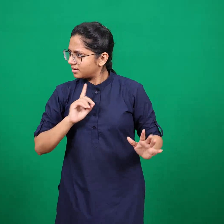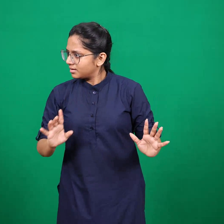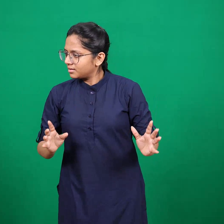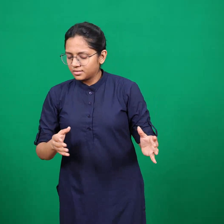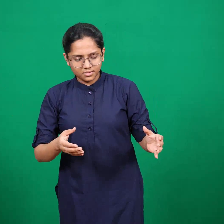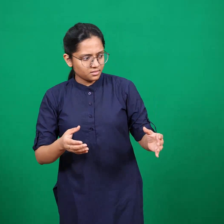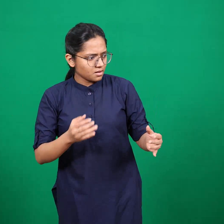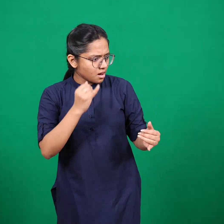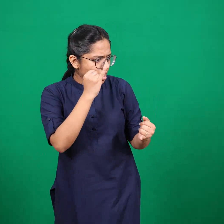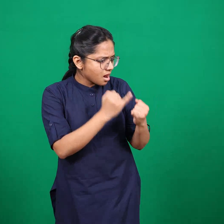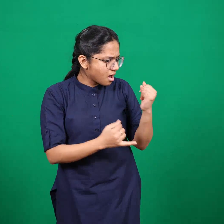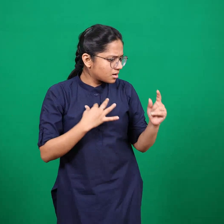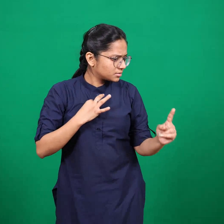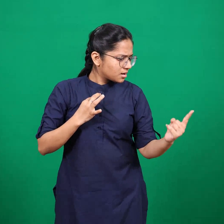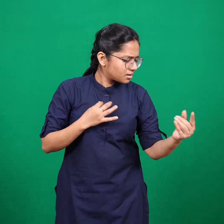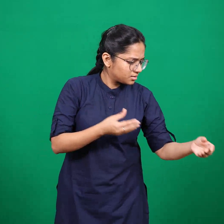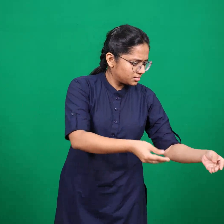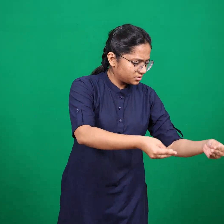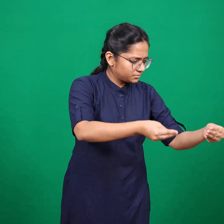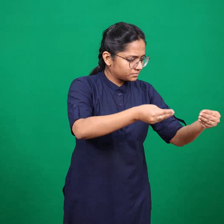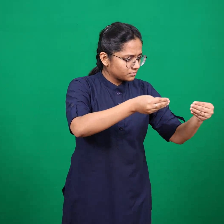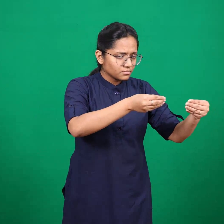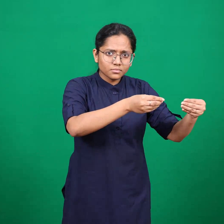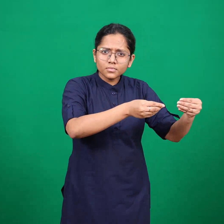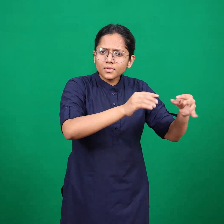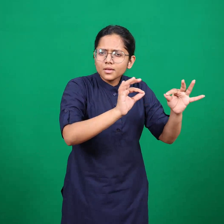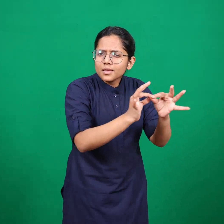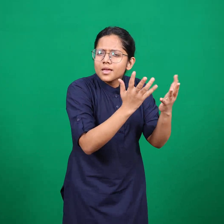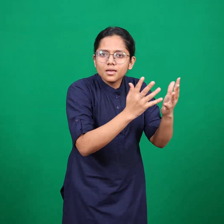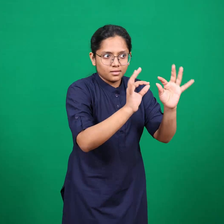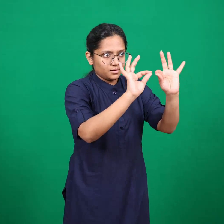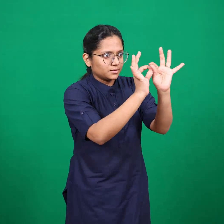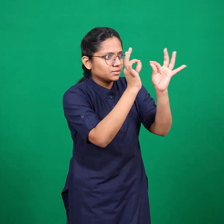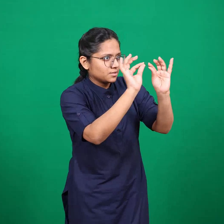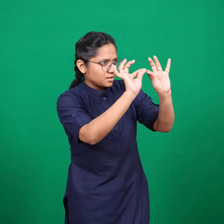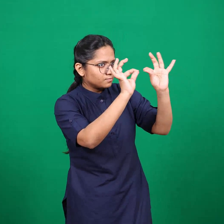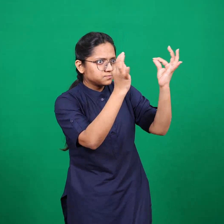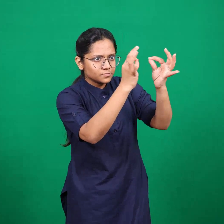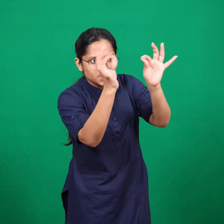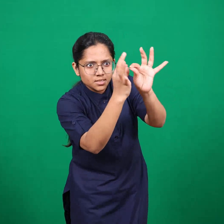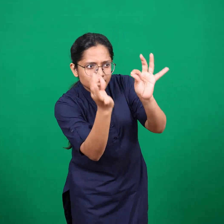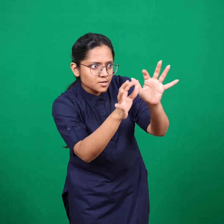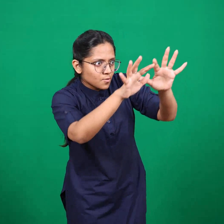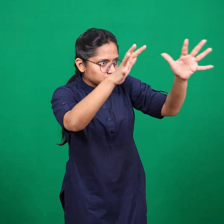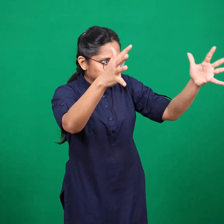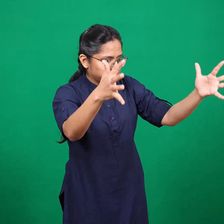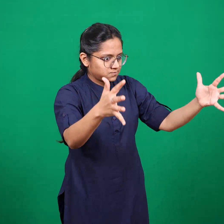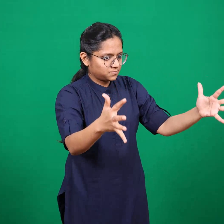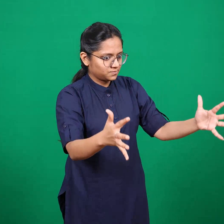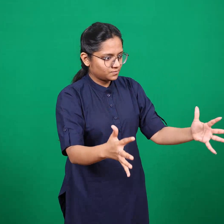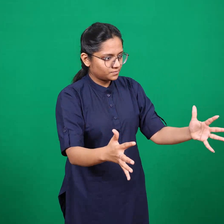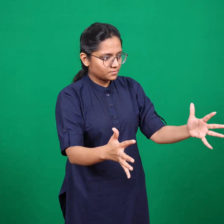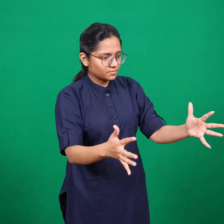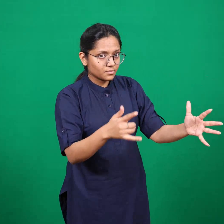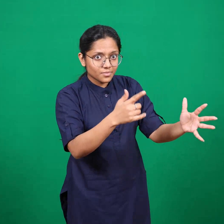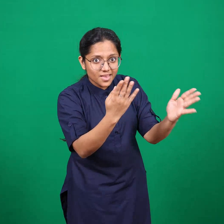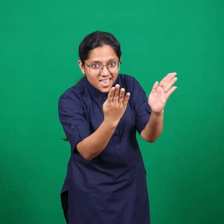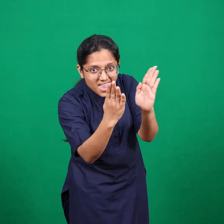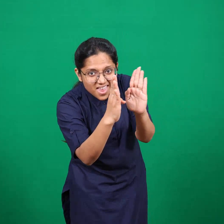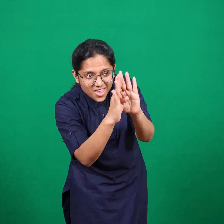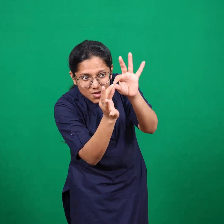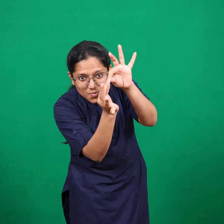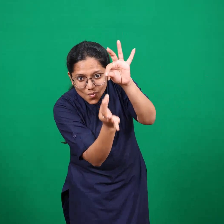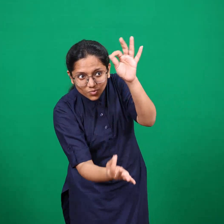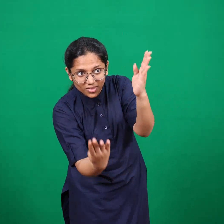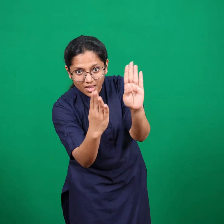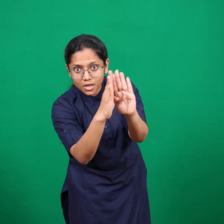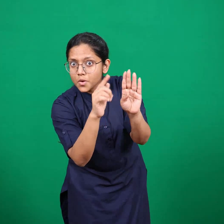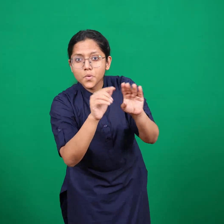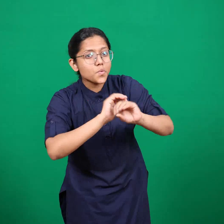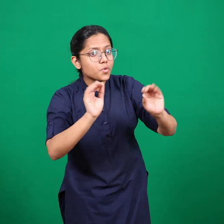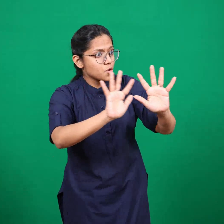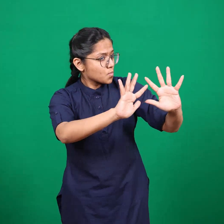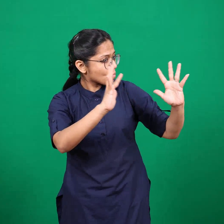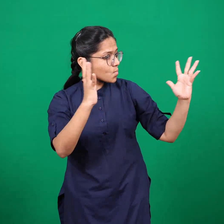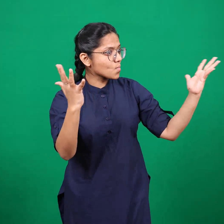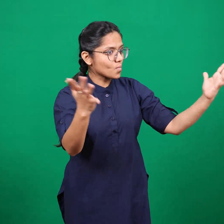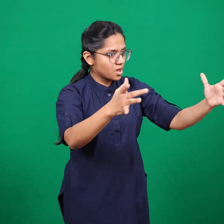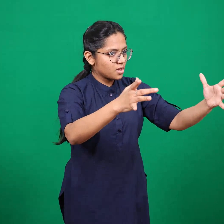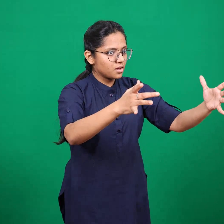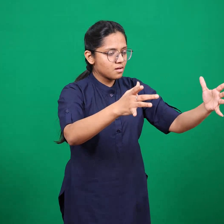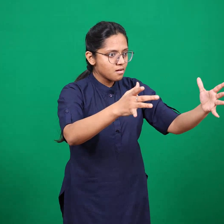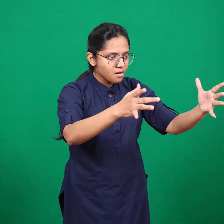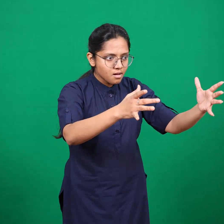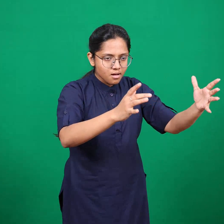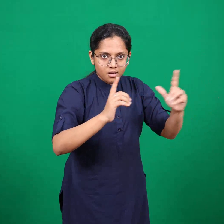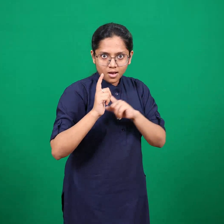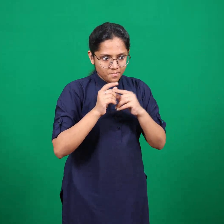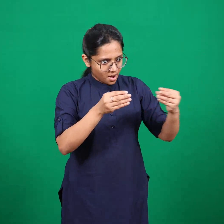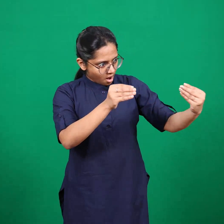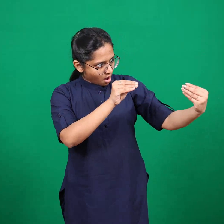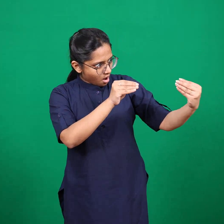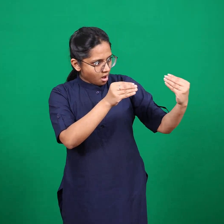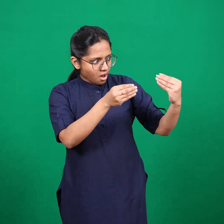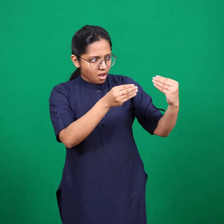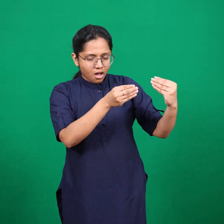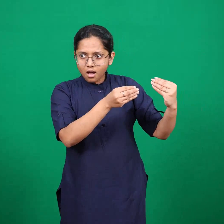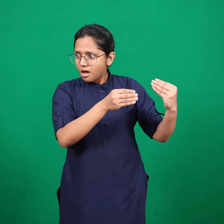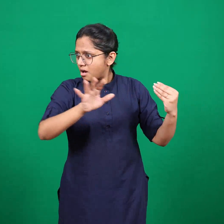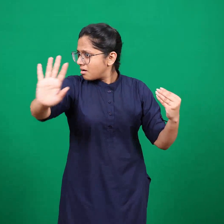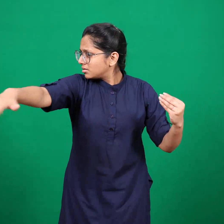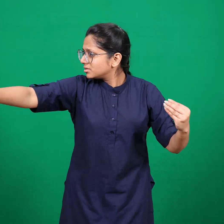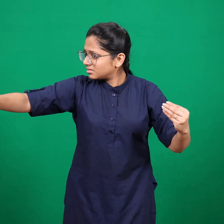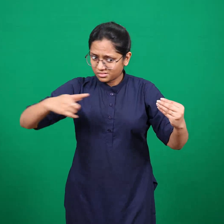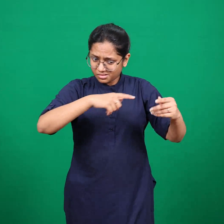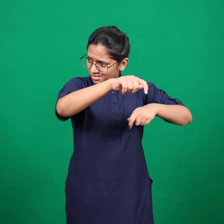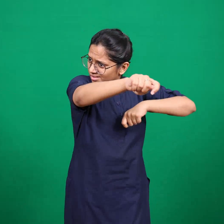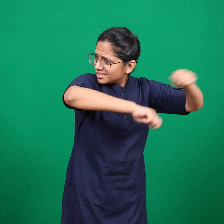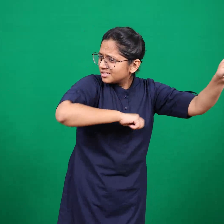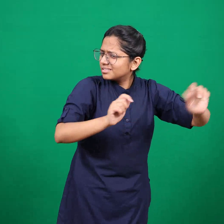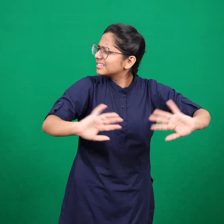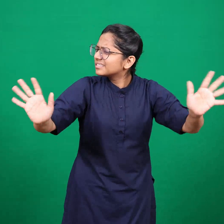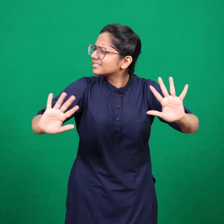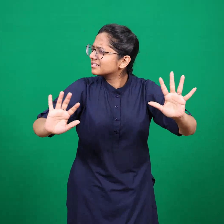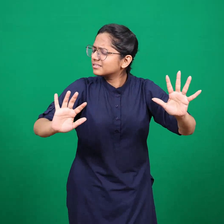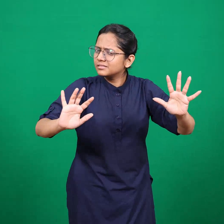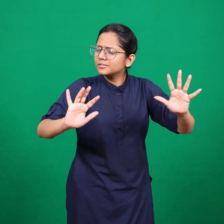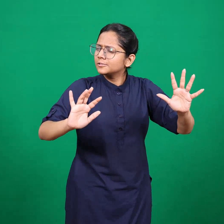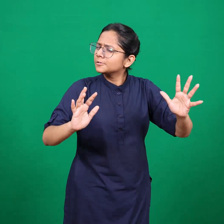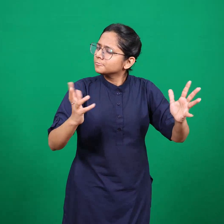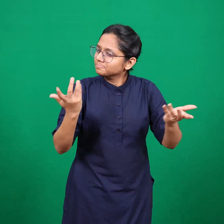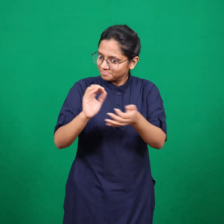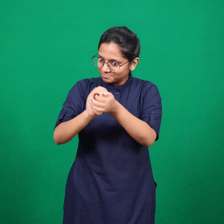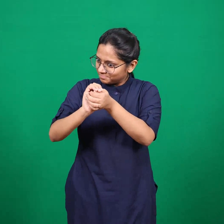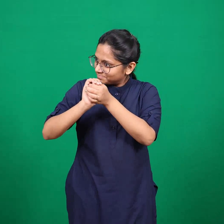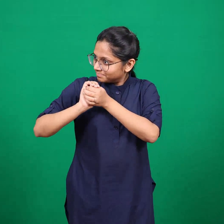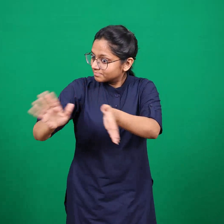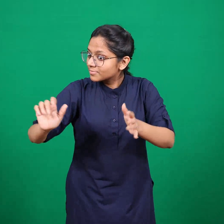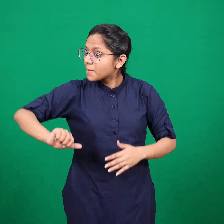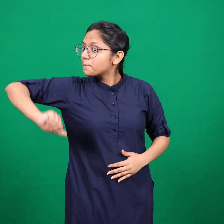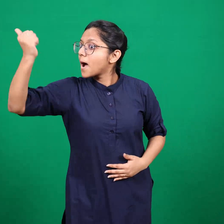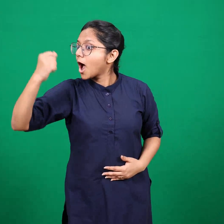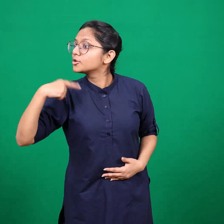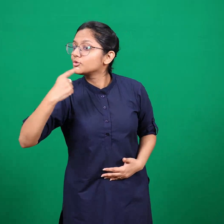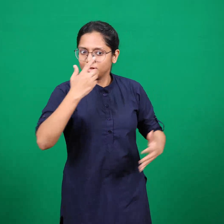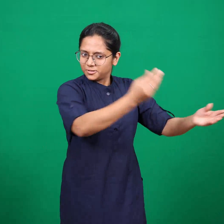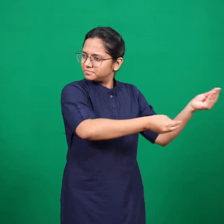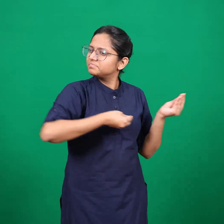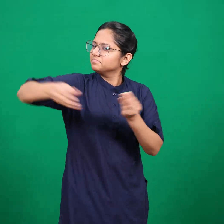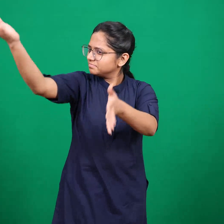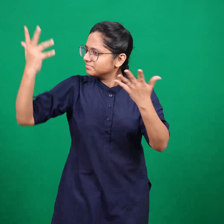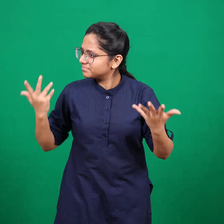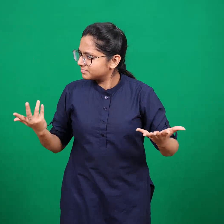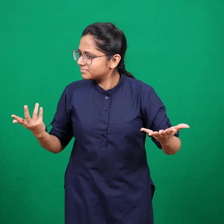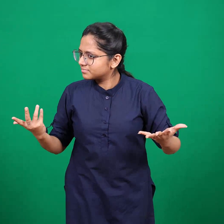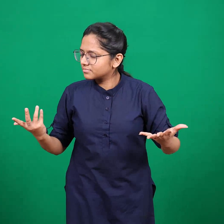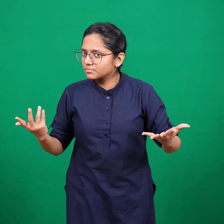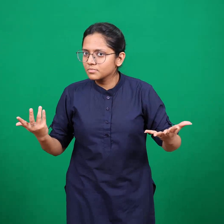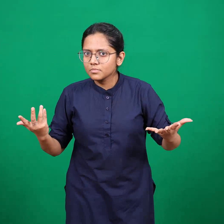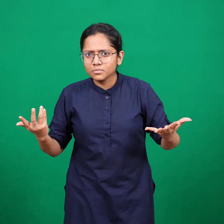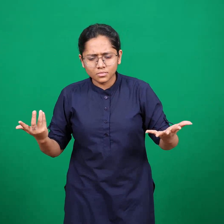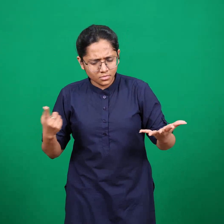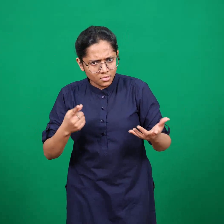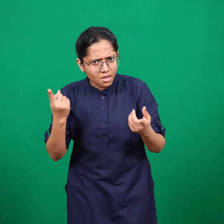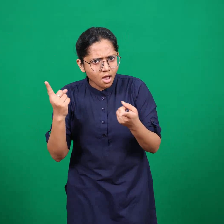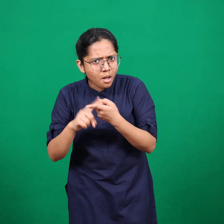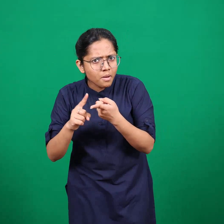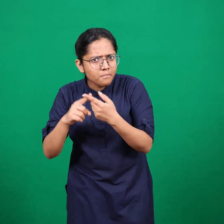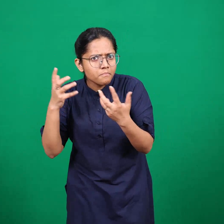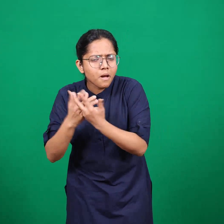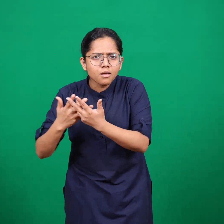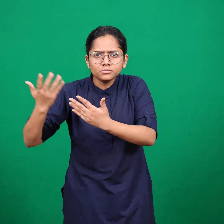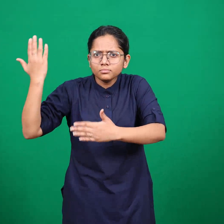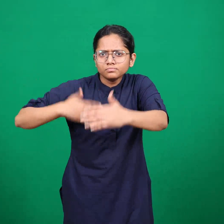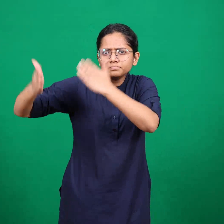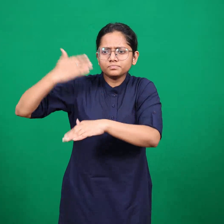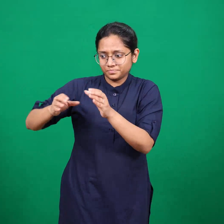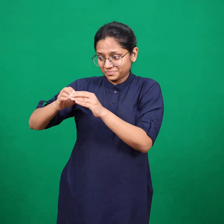It was seamless, woven in one piece from top to bottom. So they said to one another, "Let us not tear it.